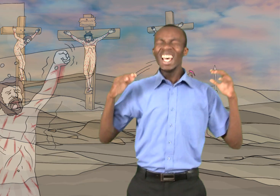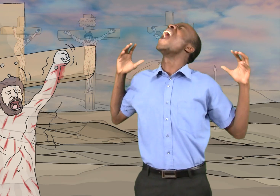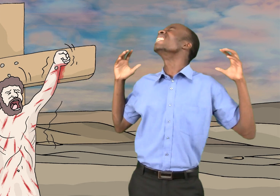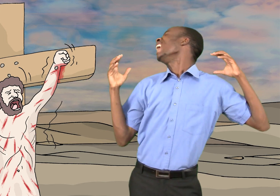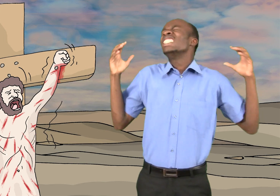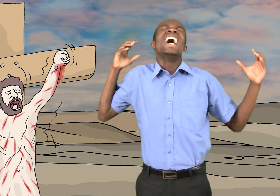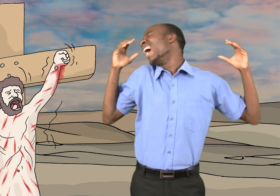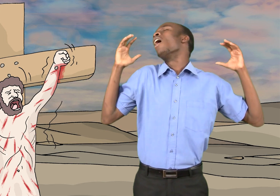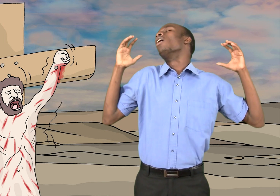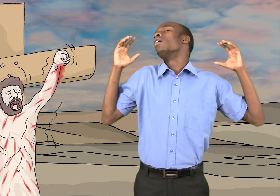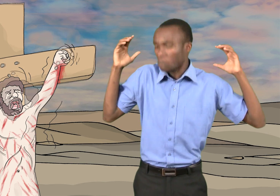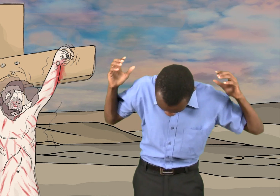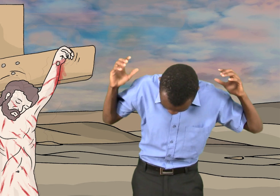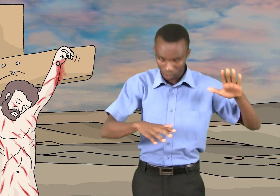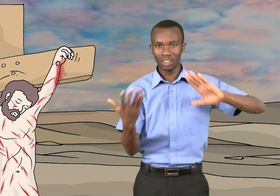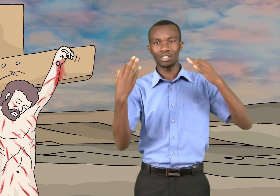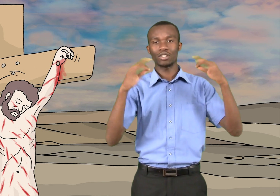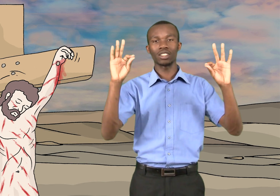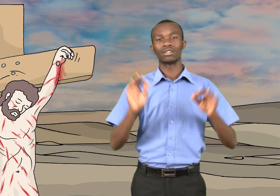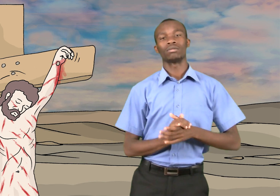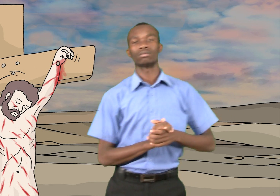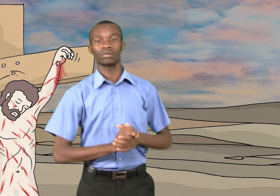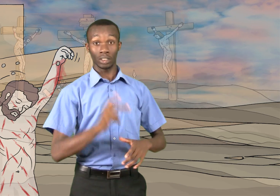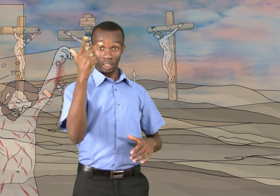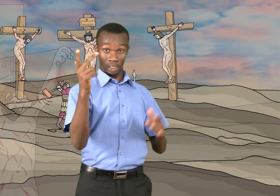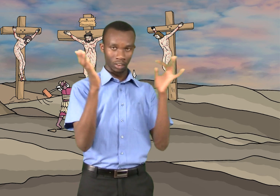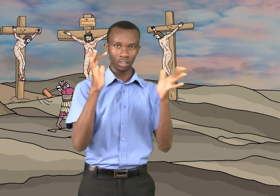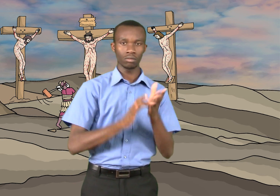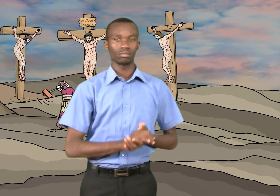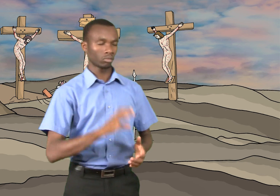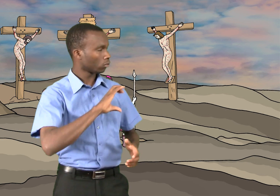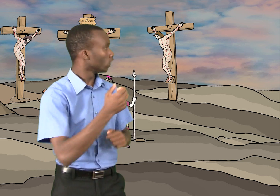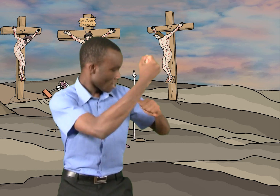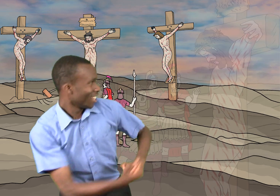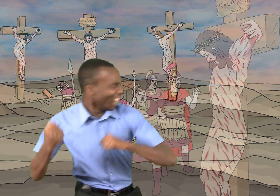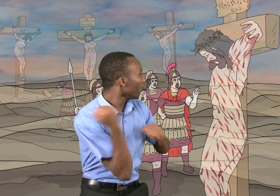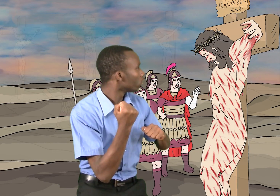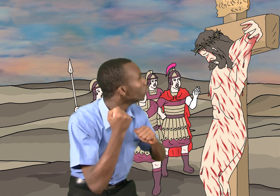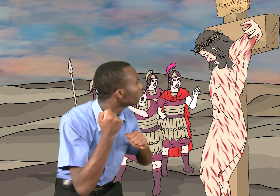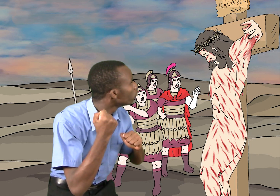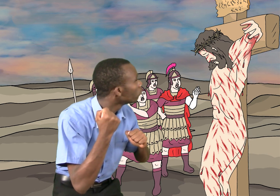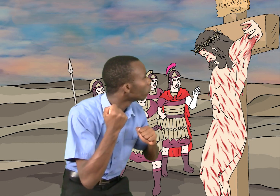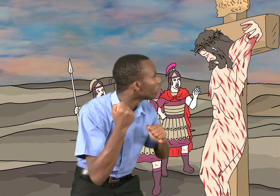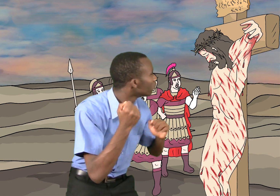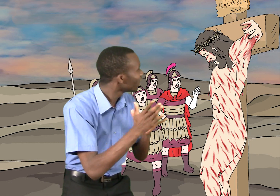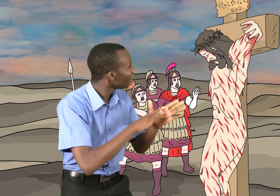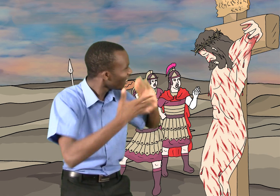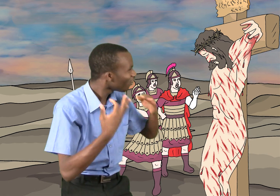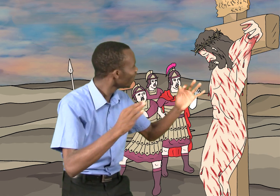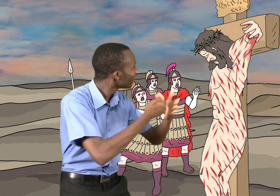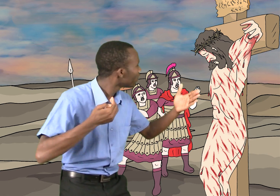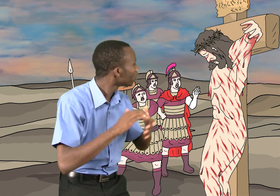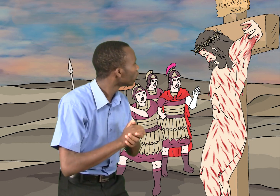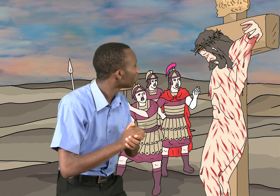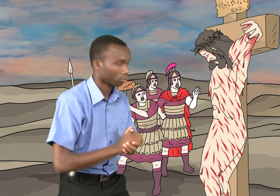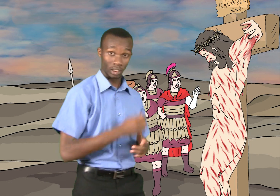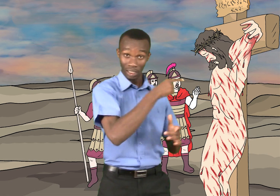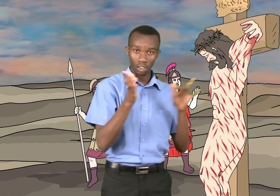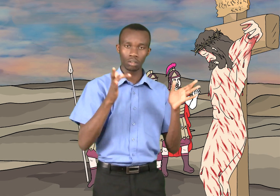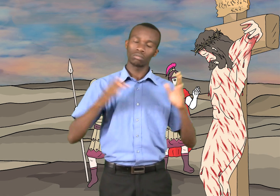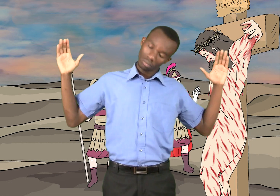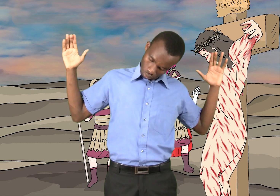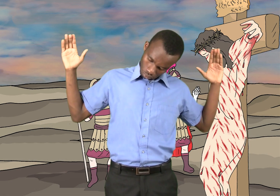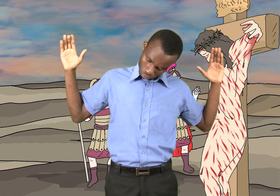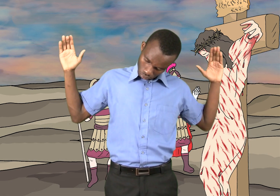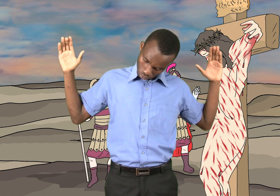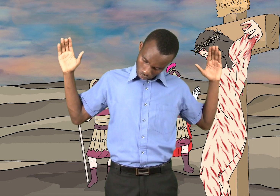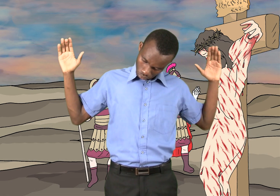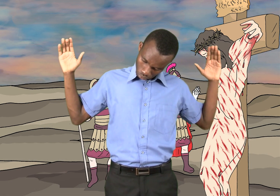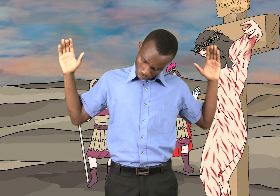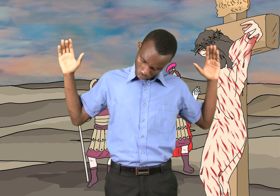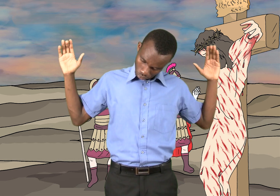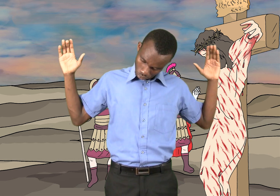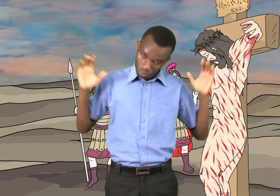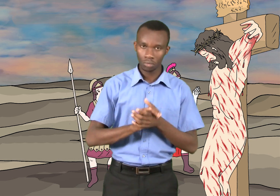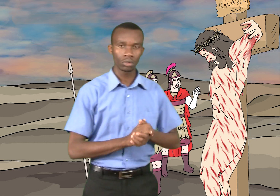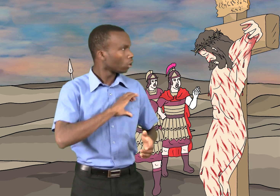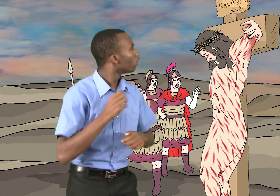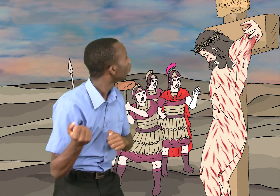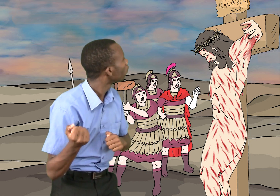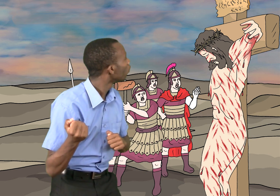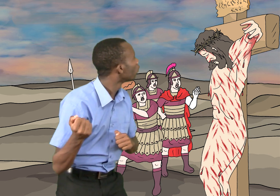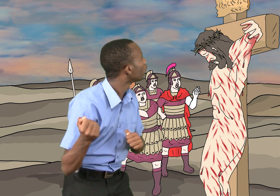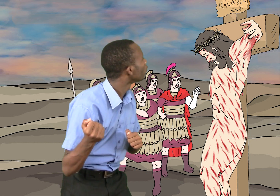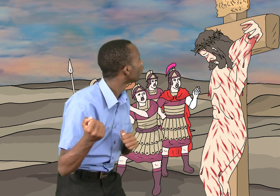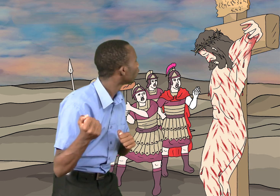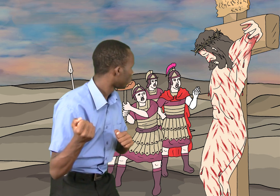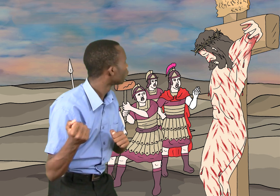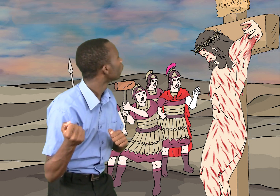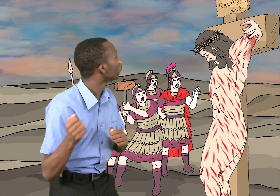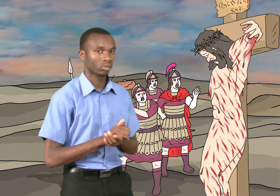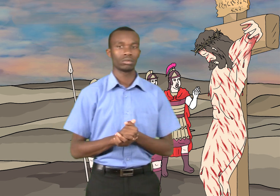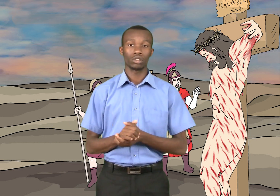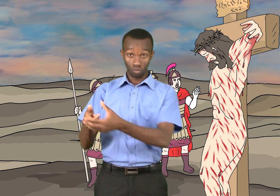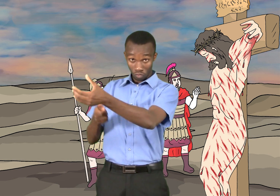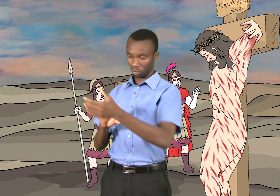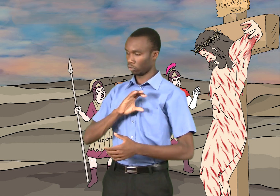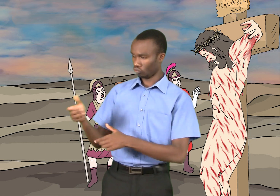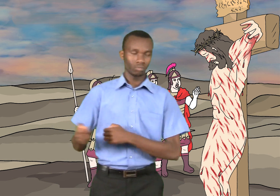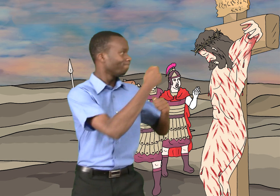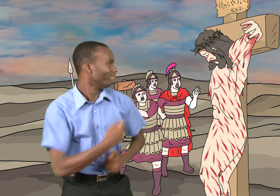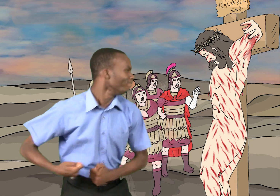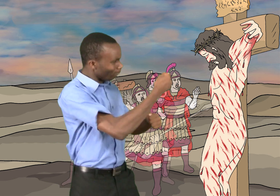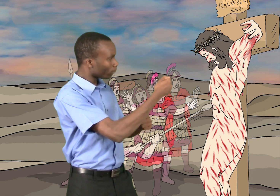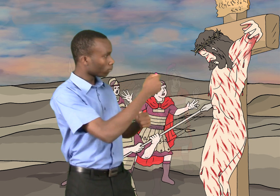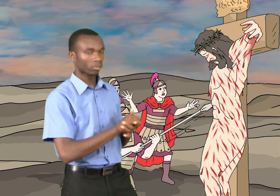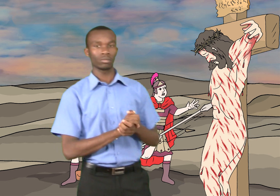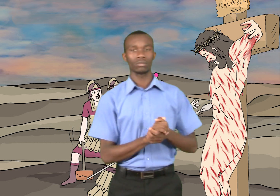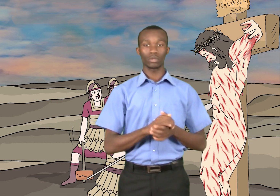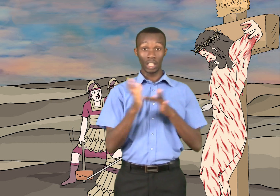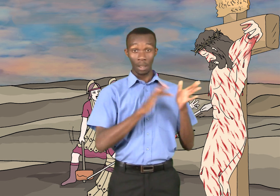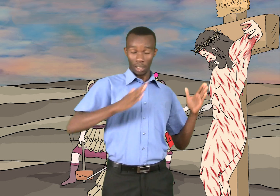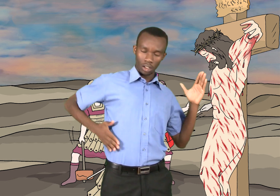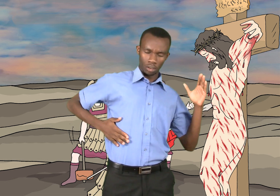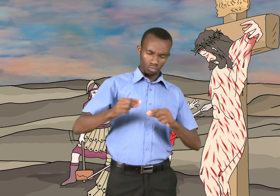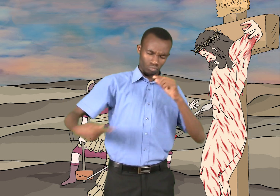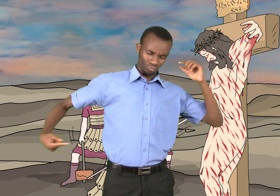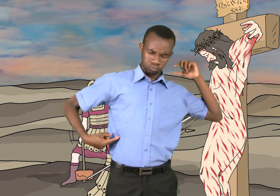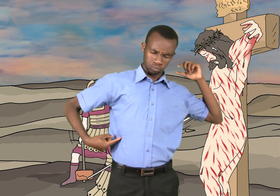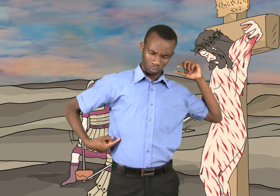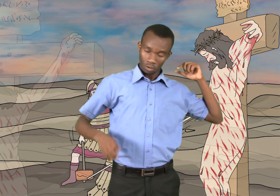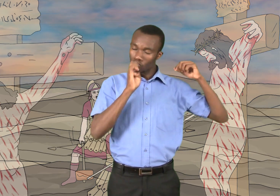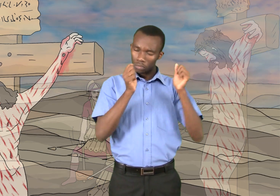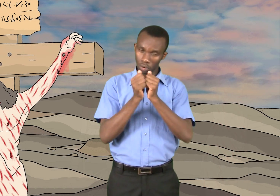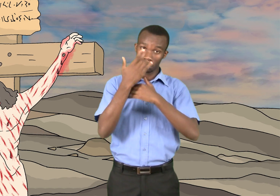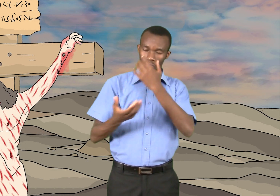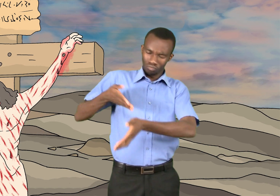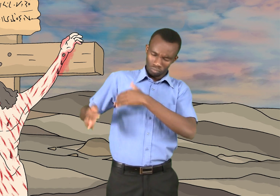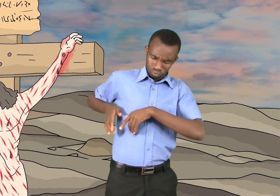But when they came to Jesus and saw that He was already dead, they did not break His legs.